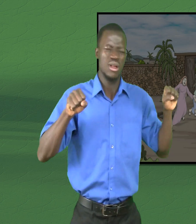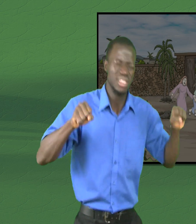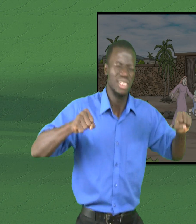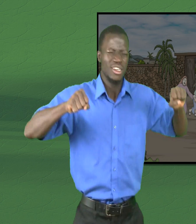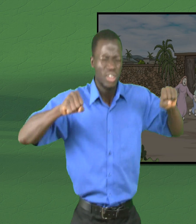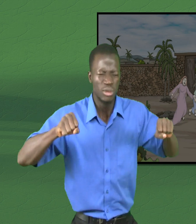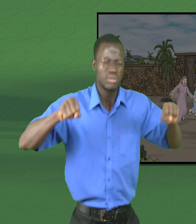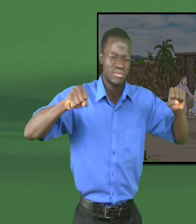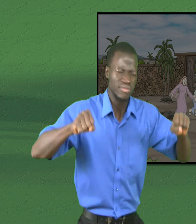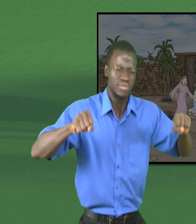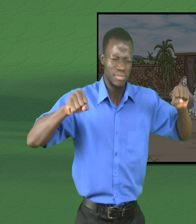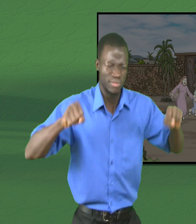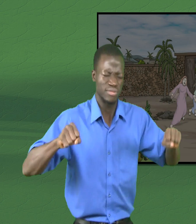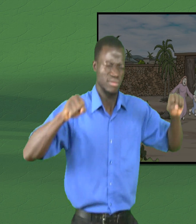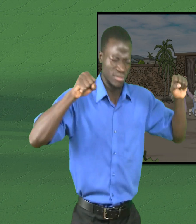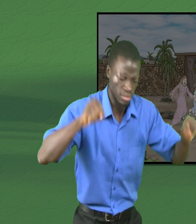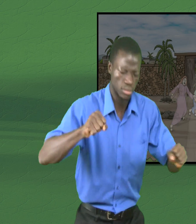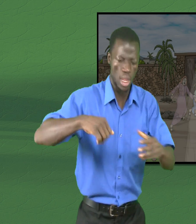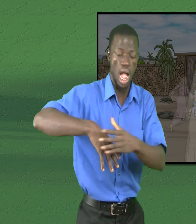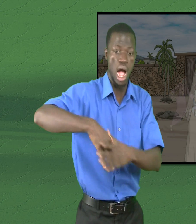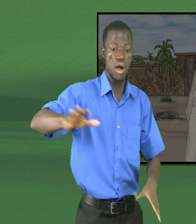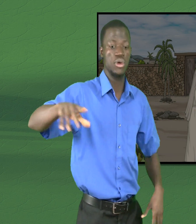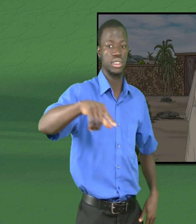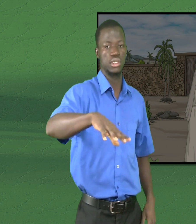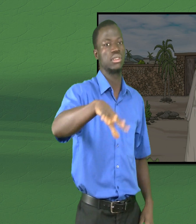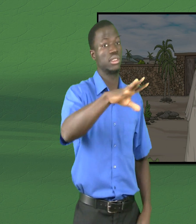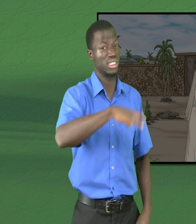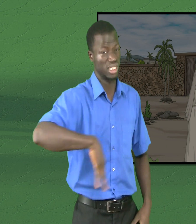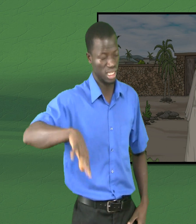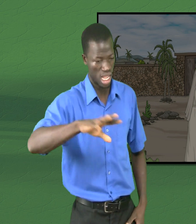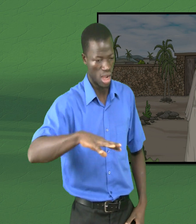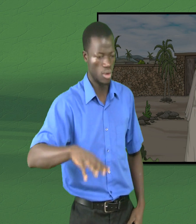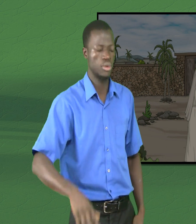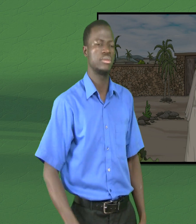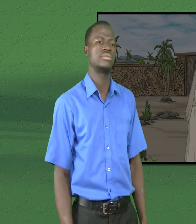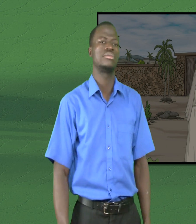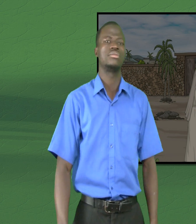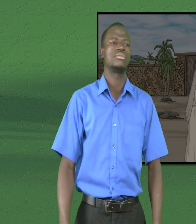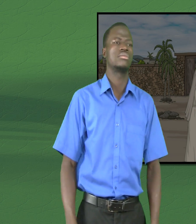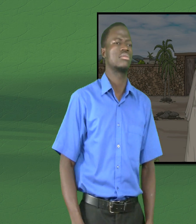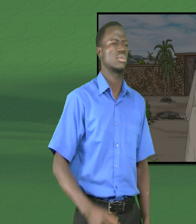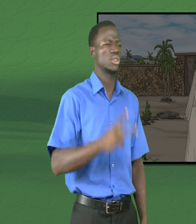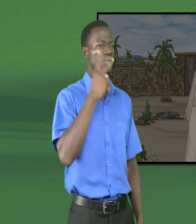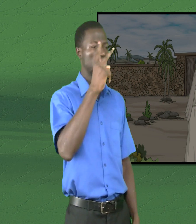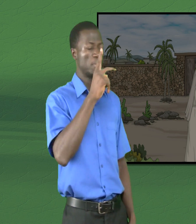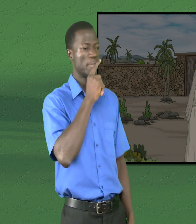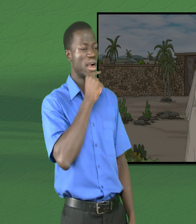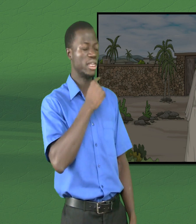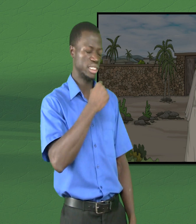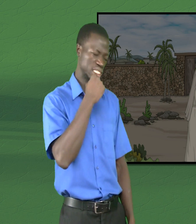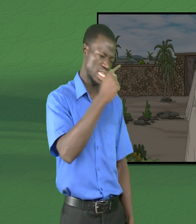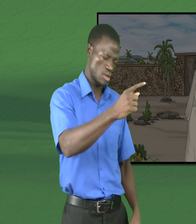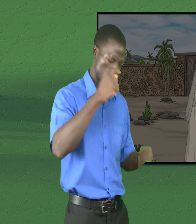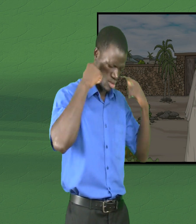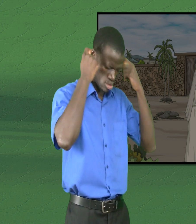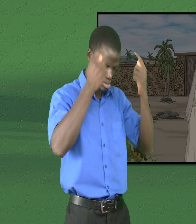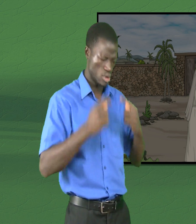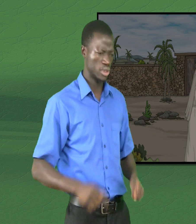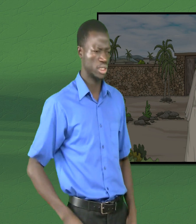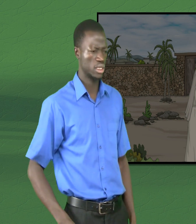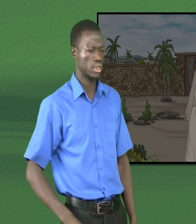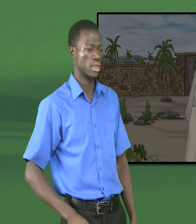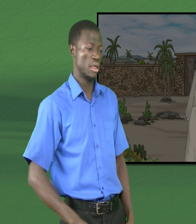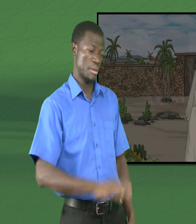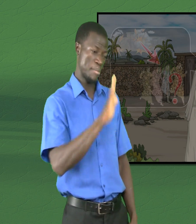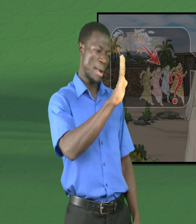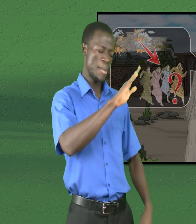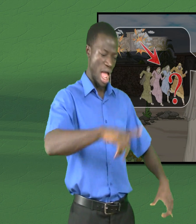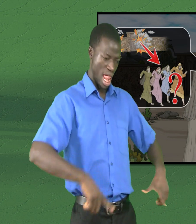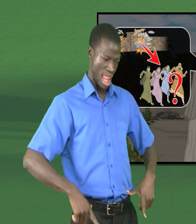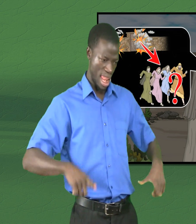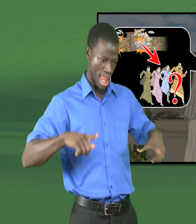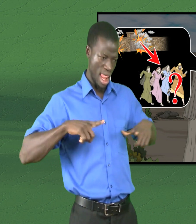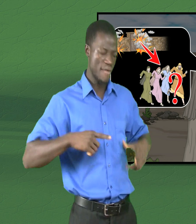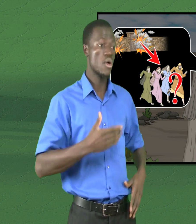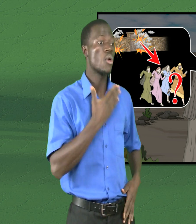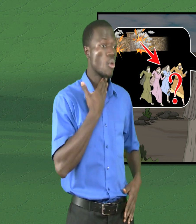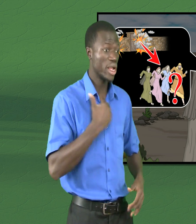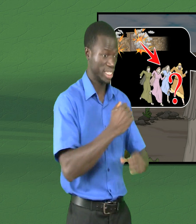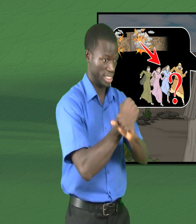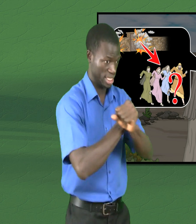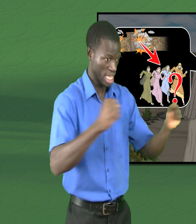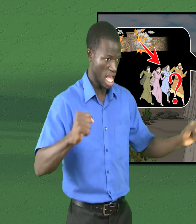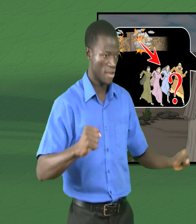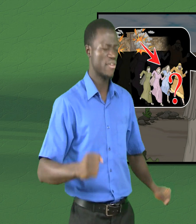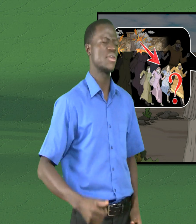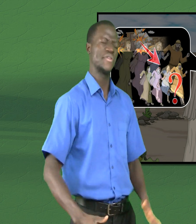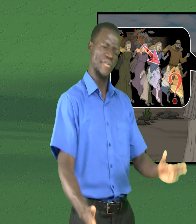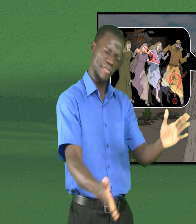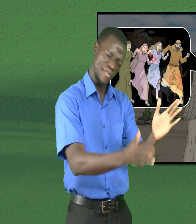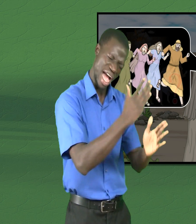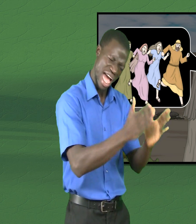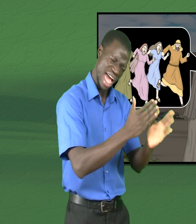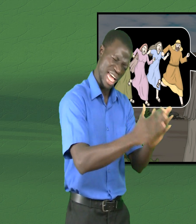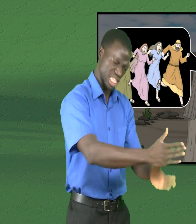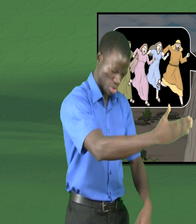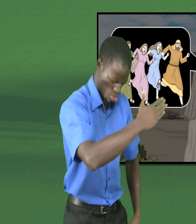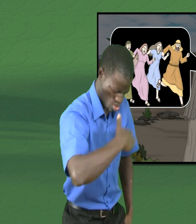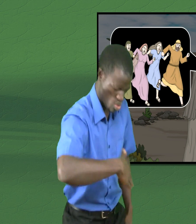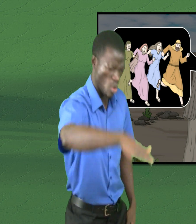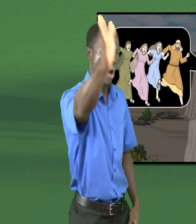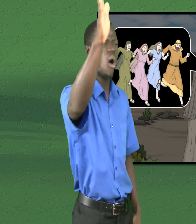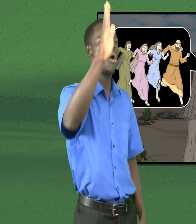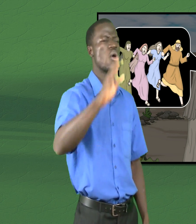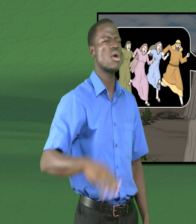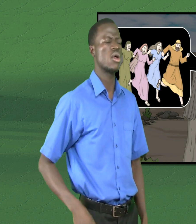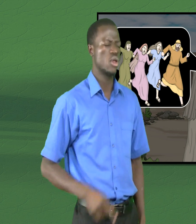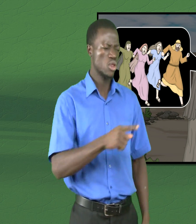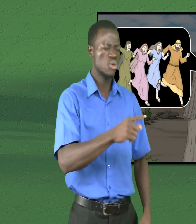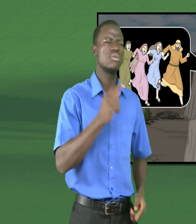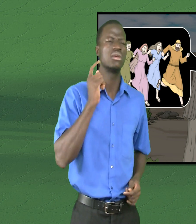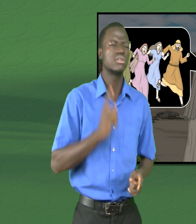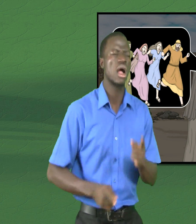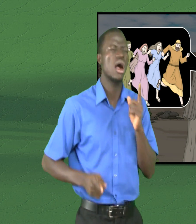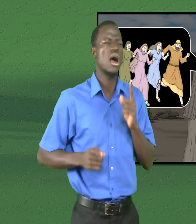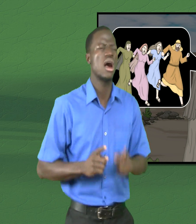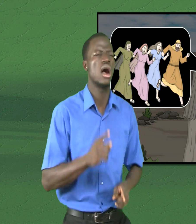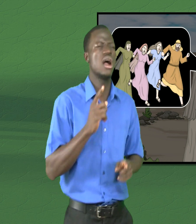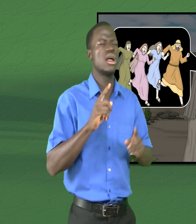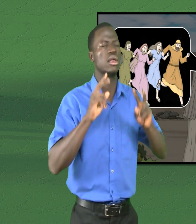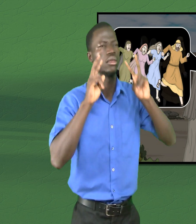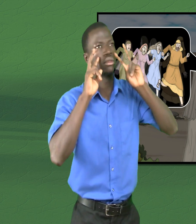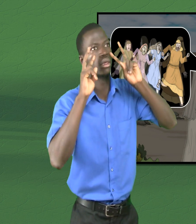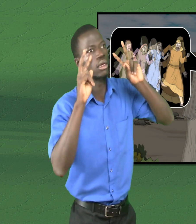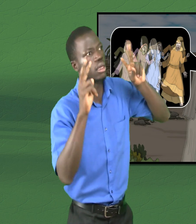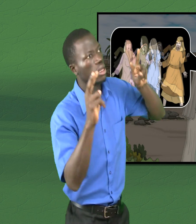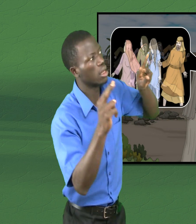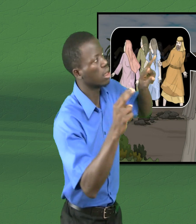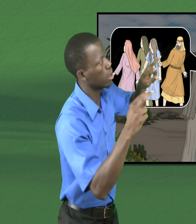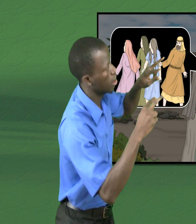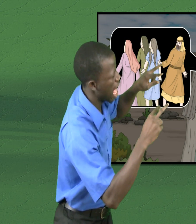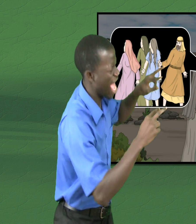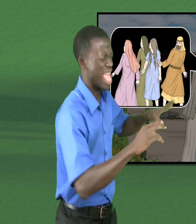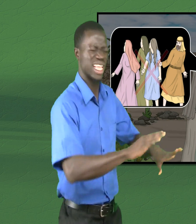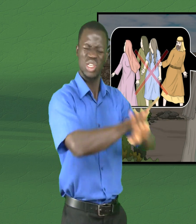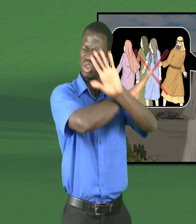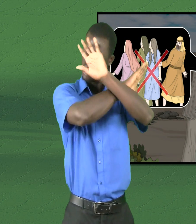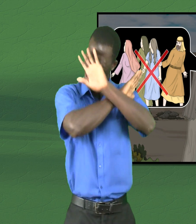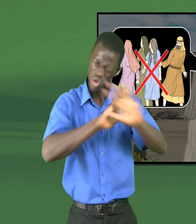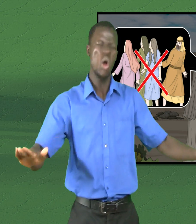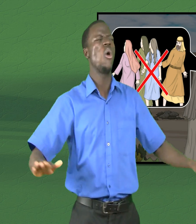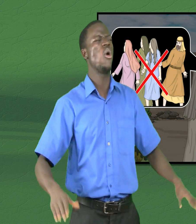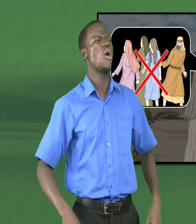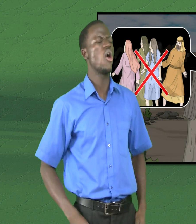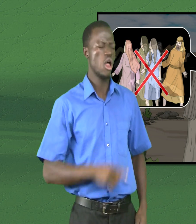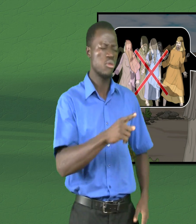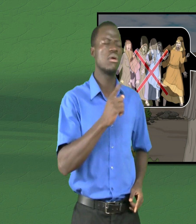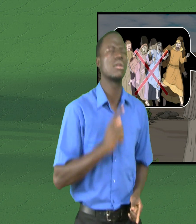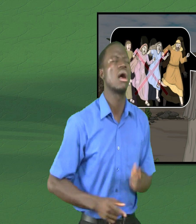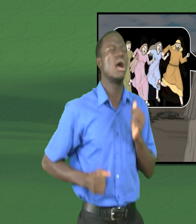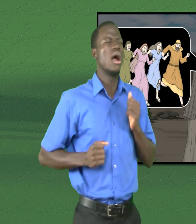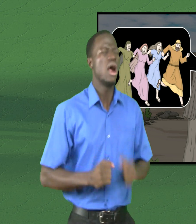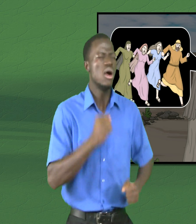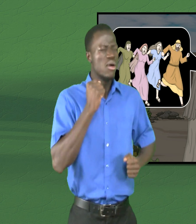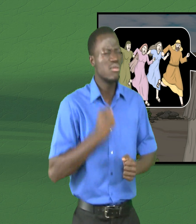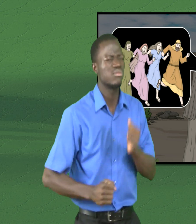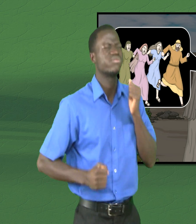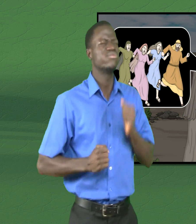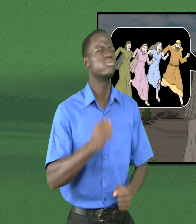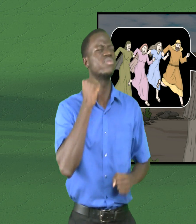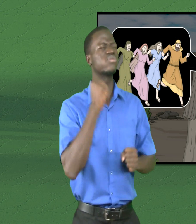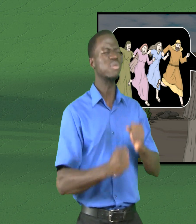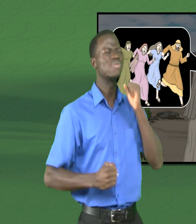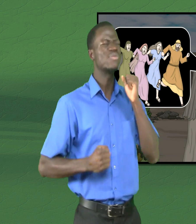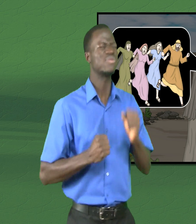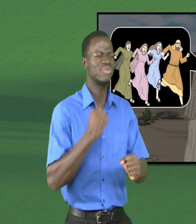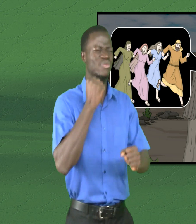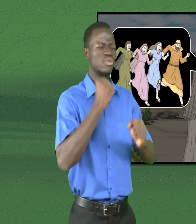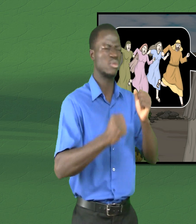As soon as the men had brought them out, one of them said, “Run for your lives!